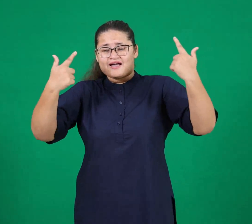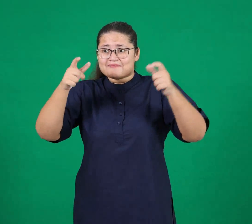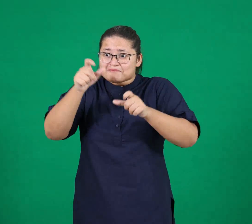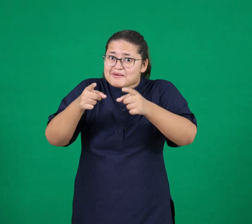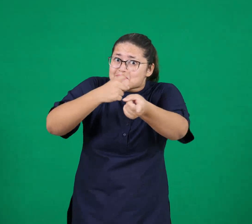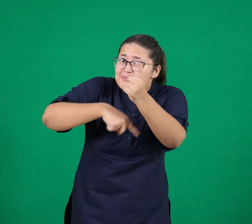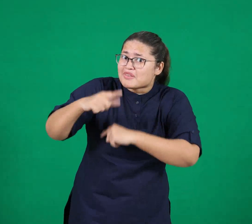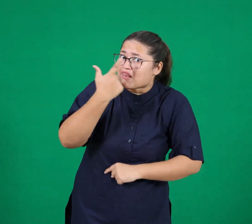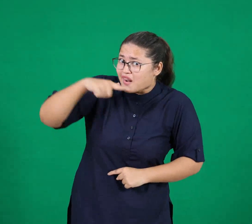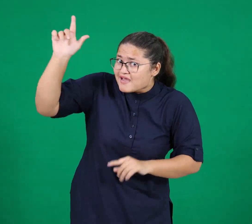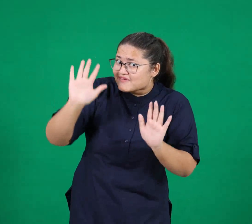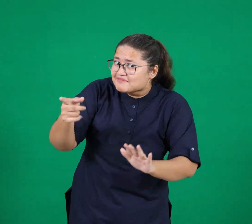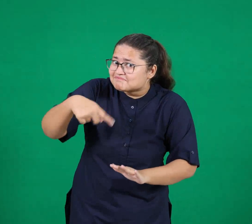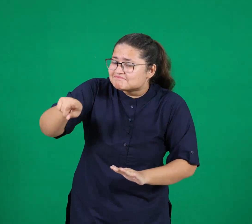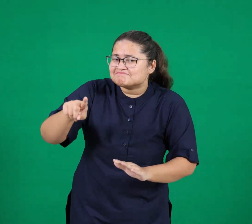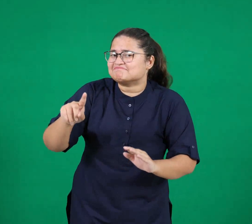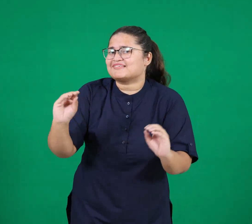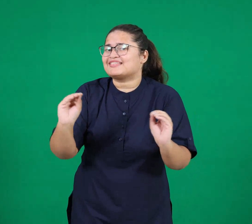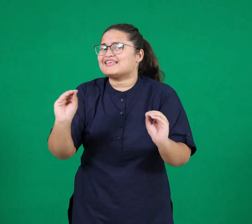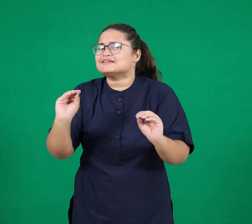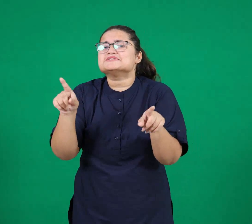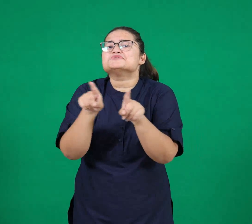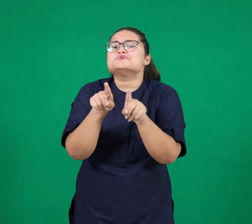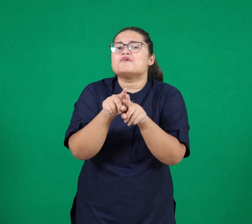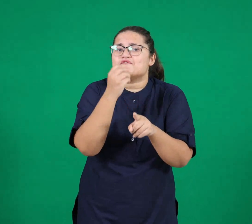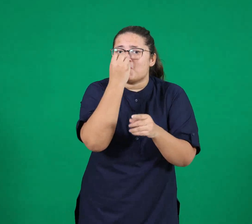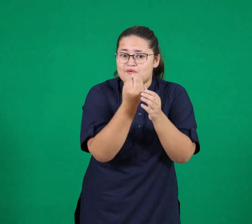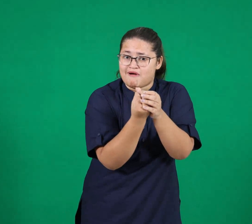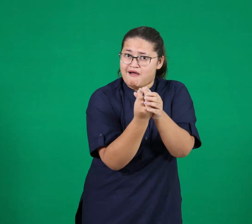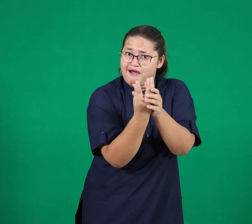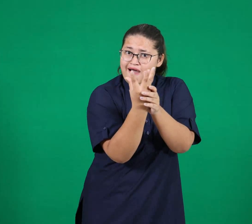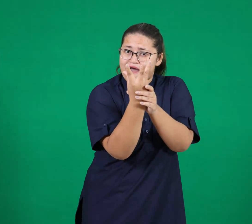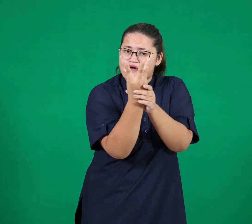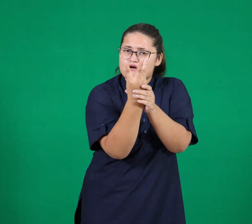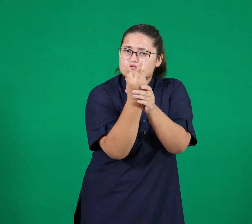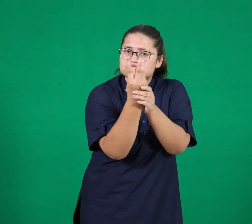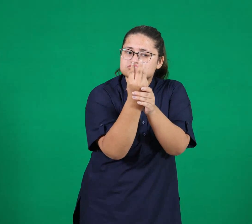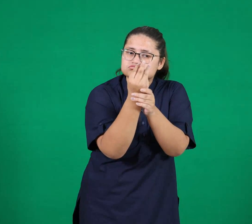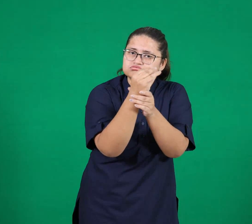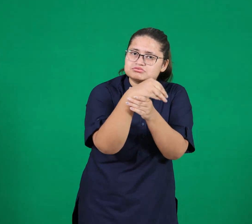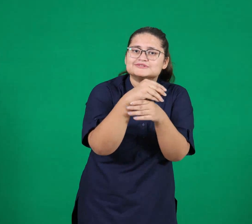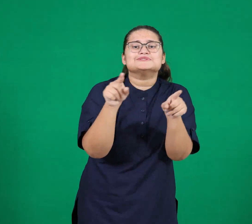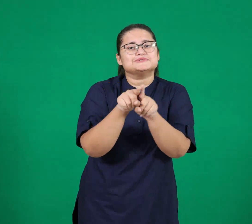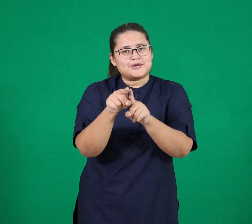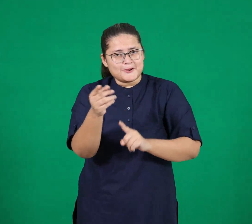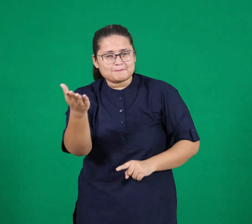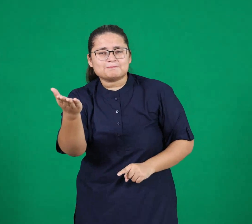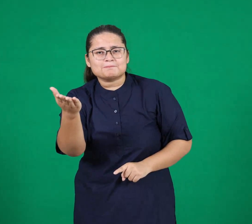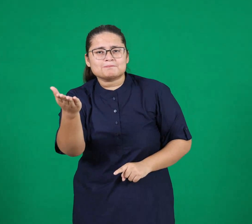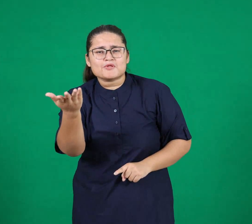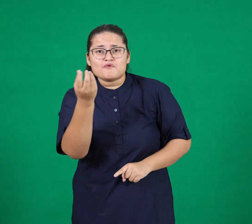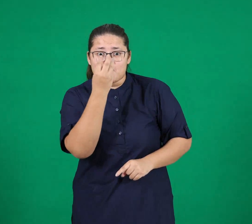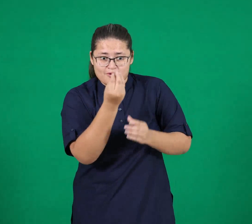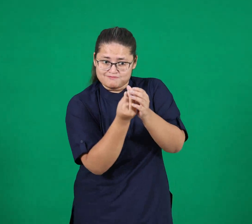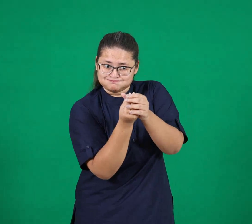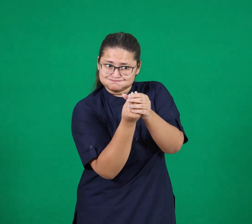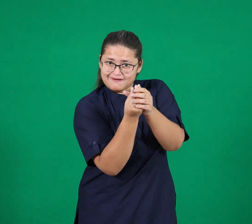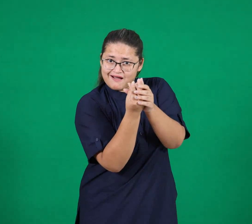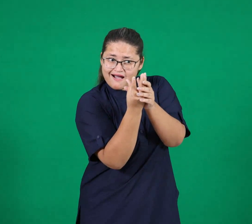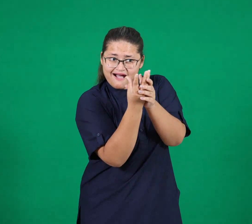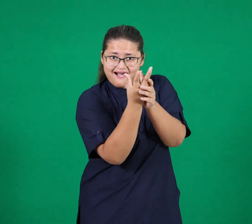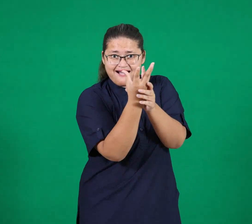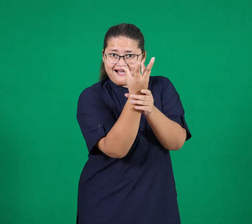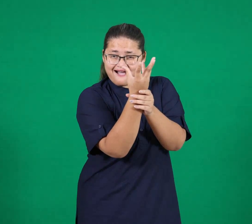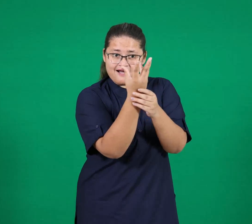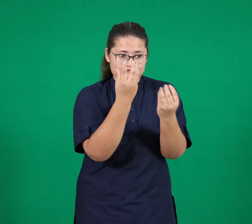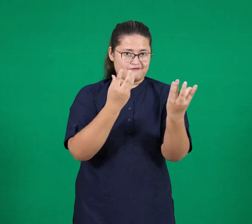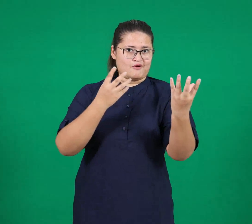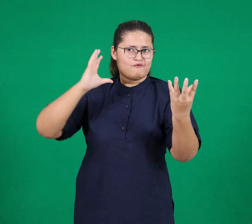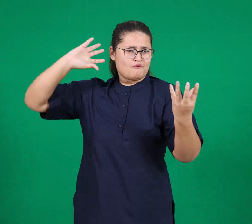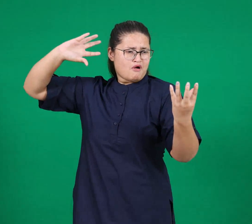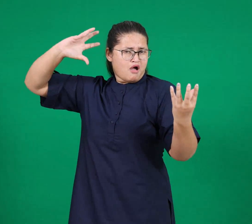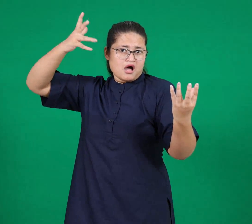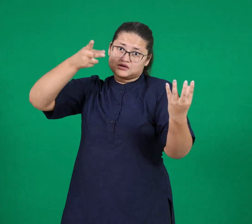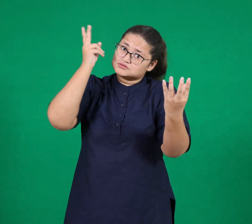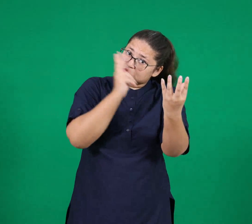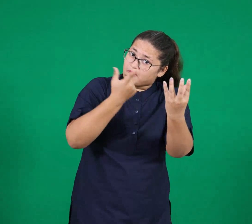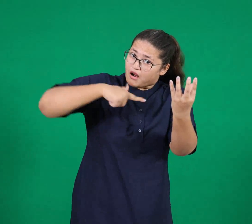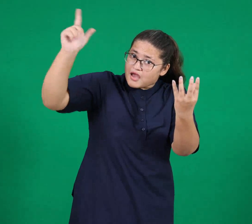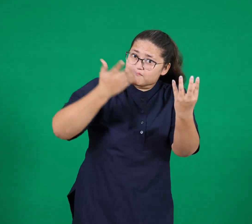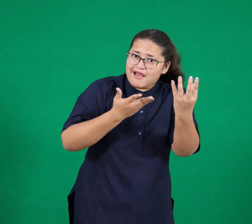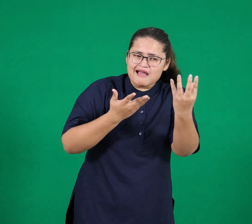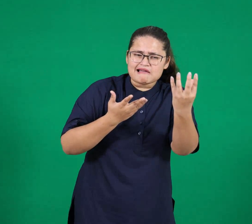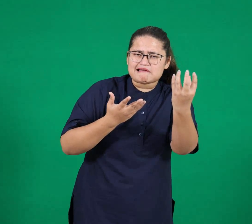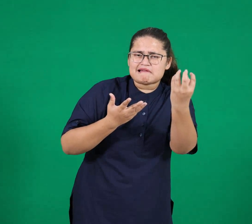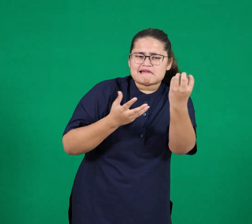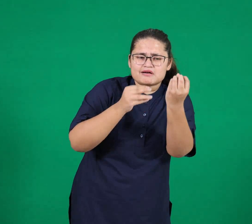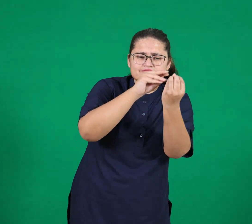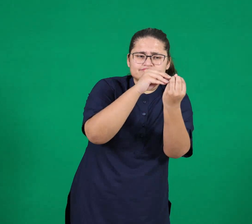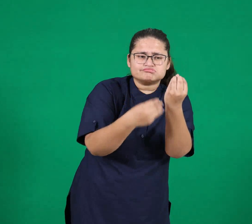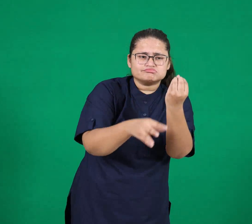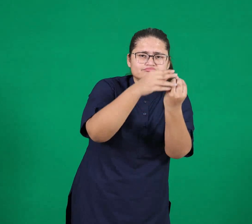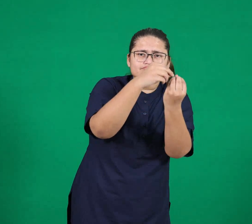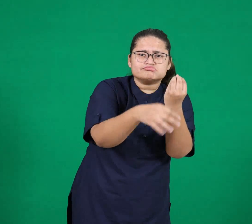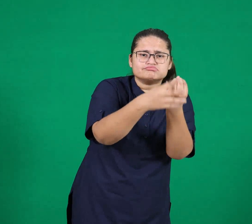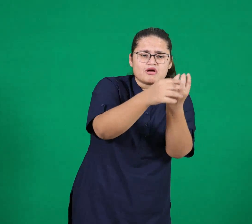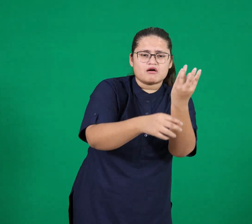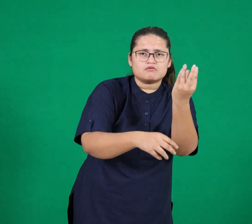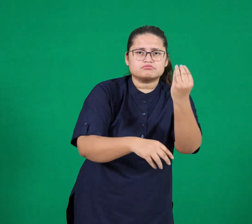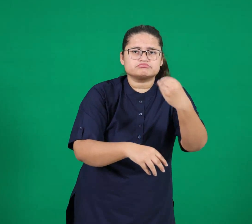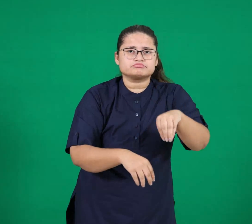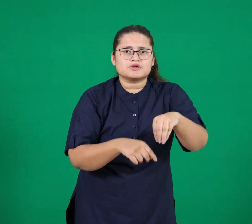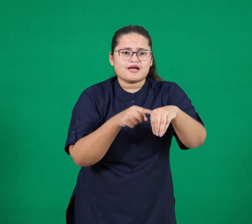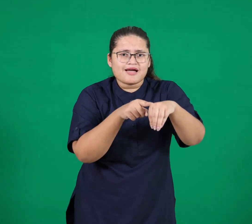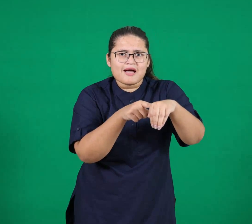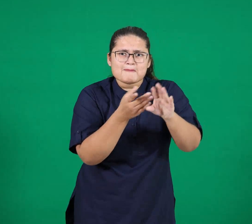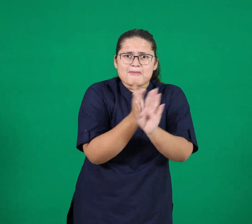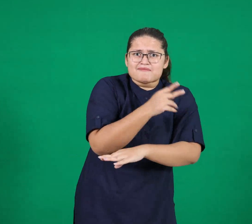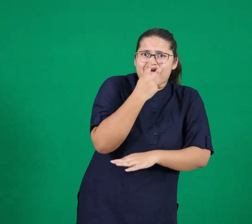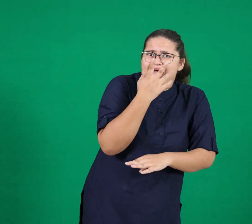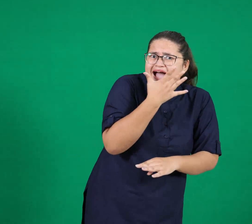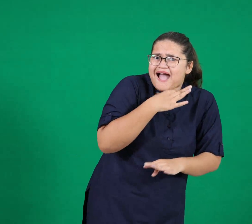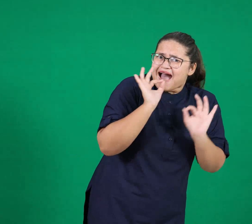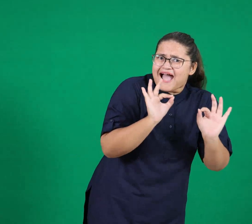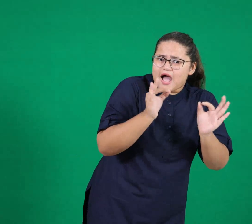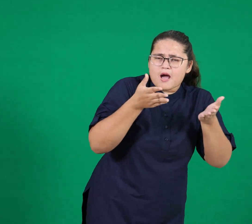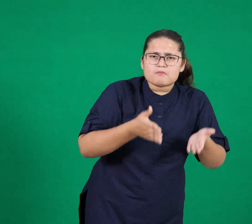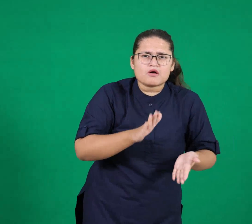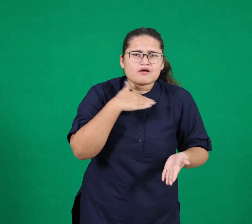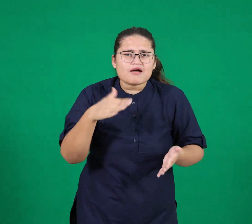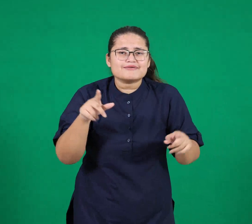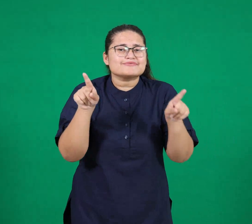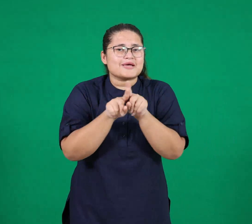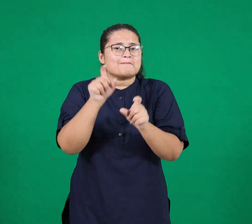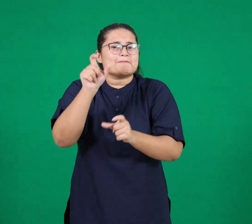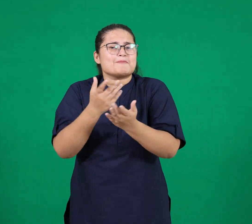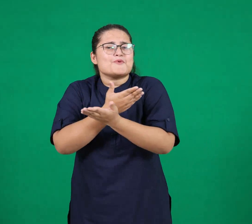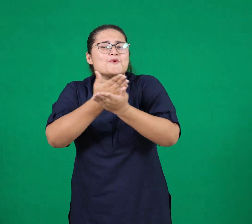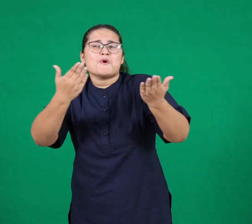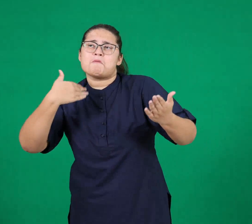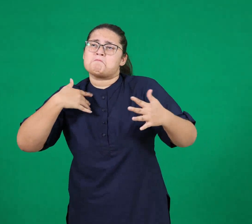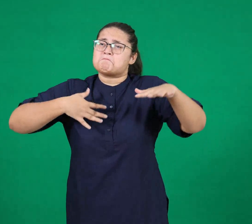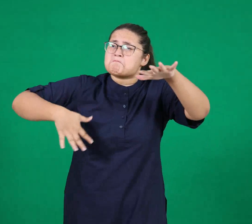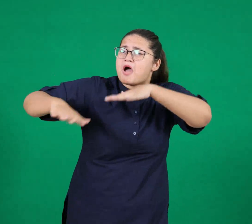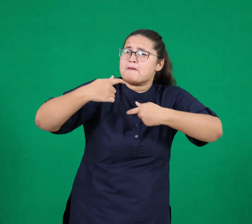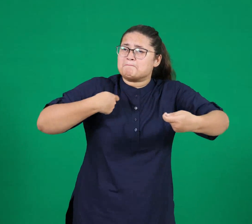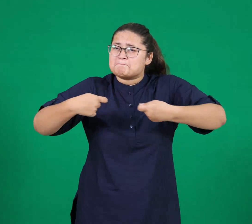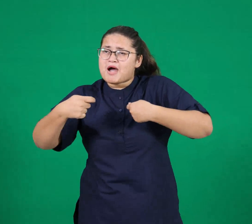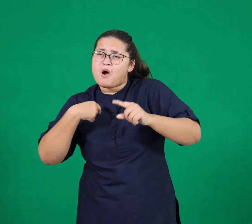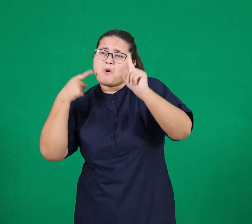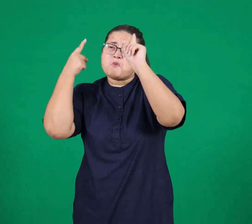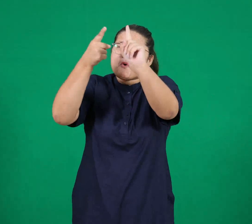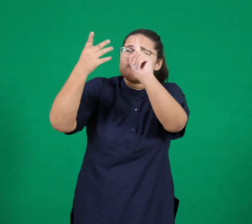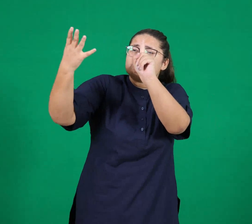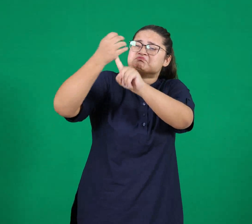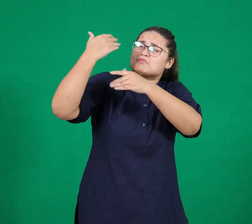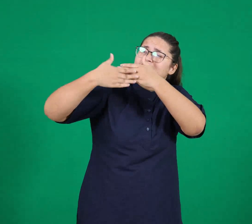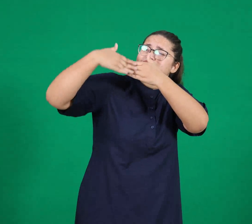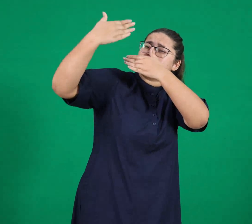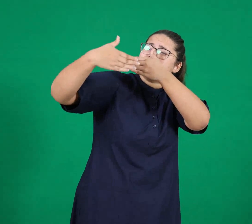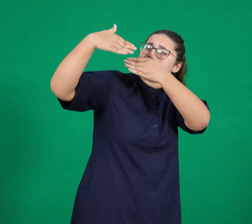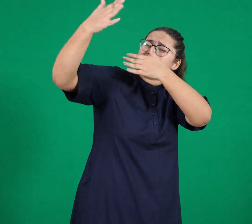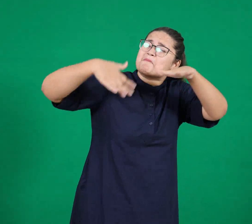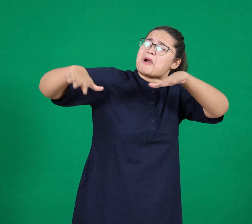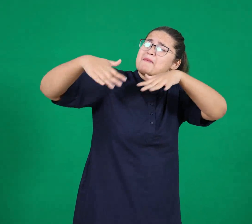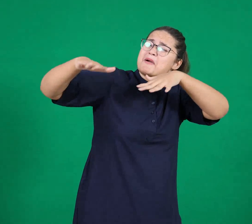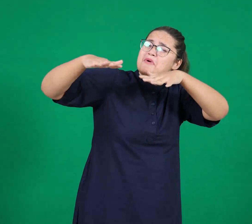For the sun rises with scorching heat and withers the plant; its flower falls and its beauty is lost.